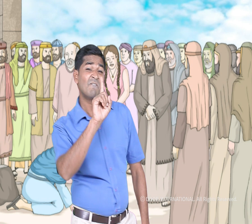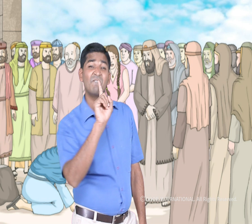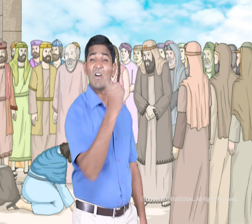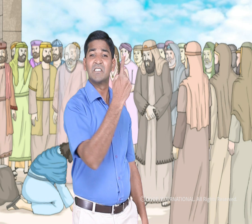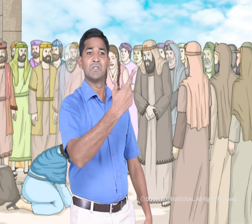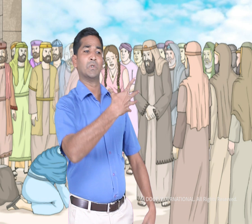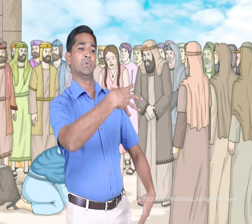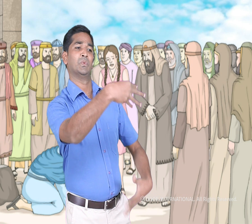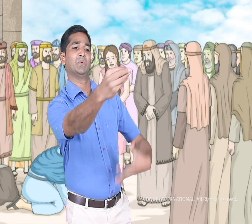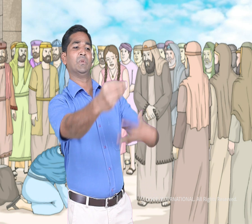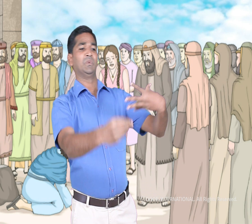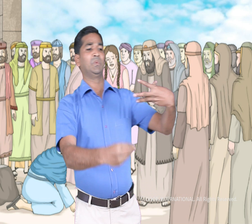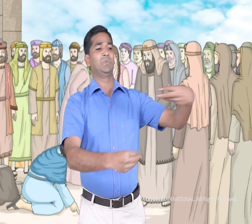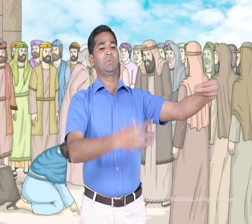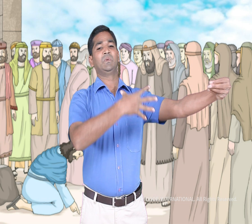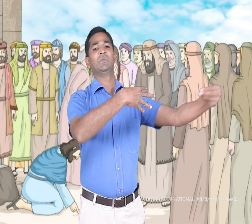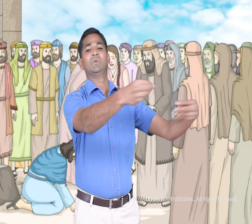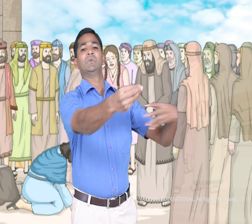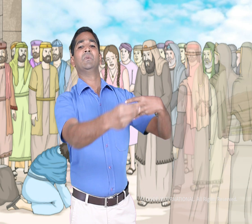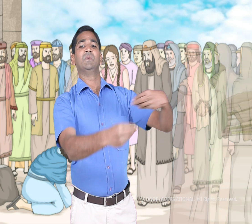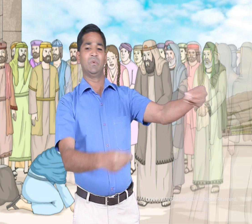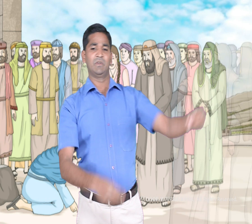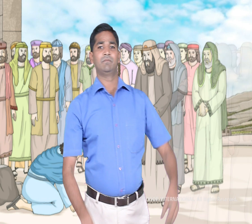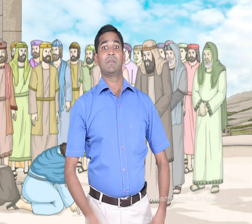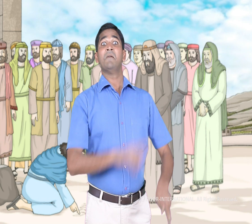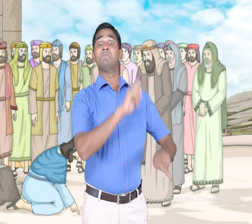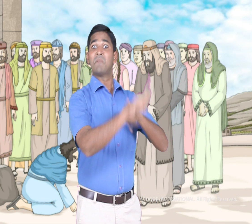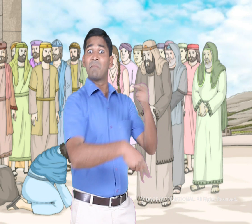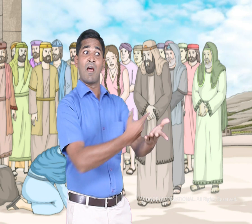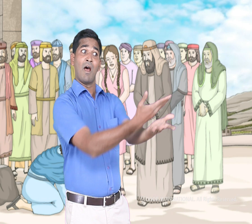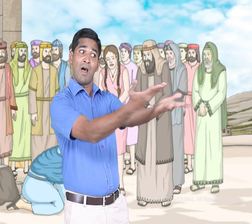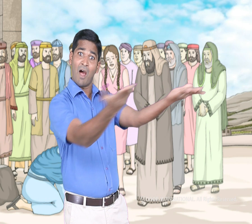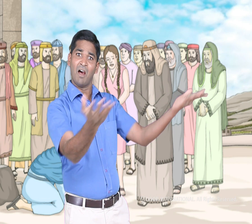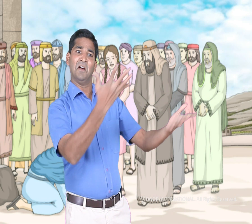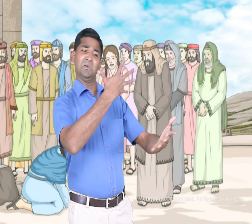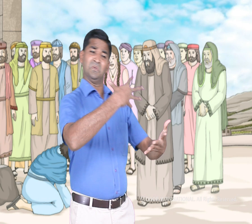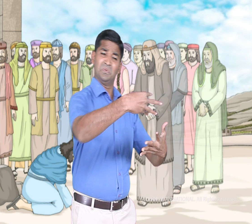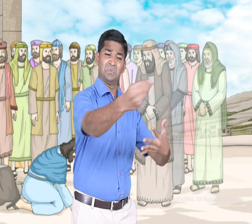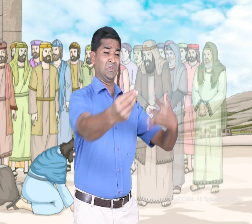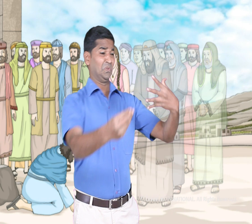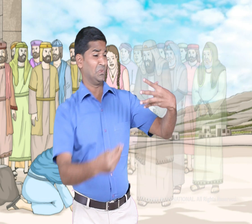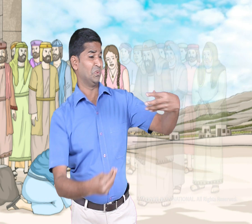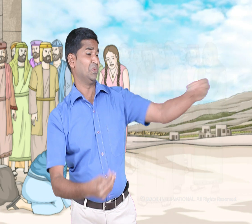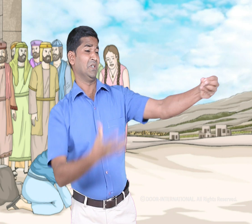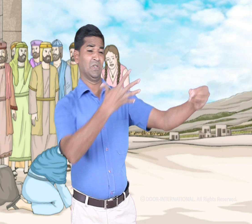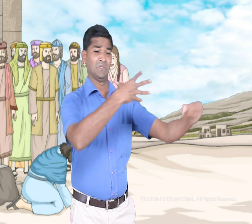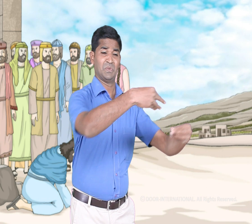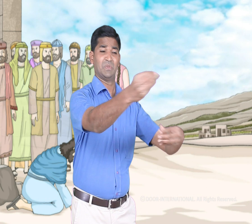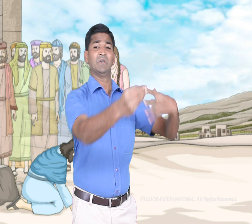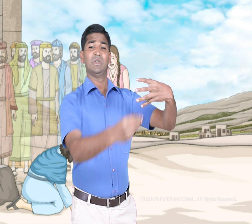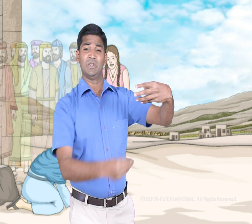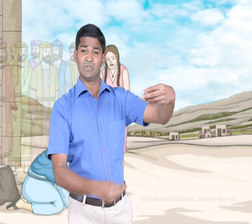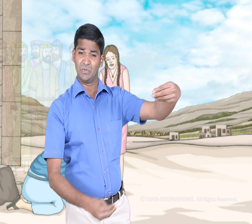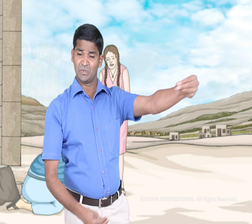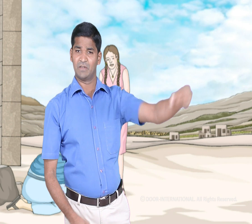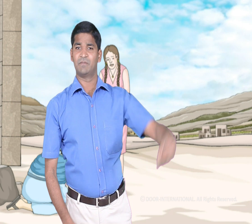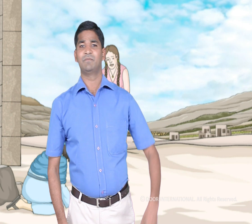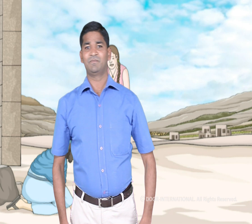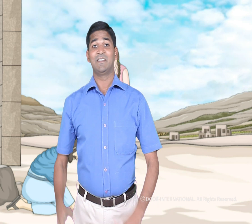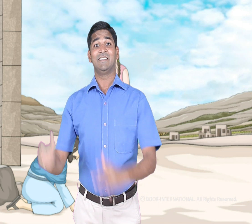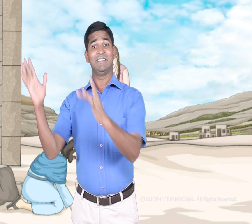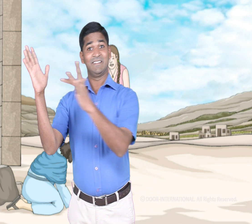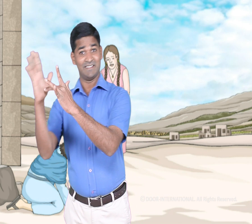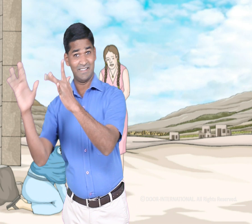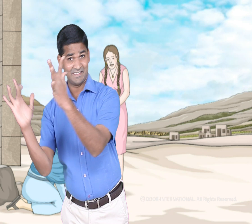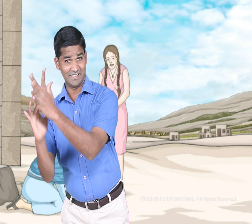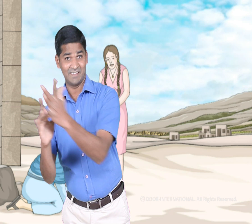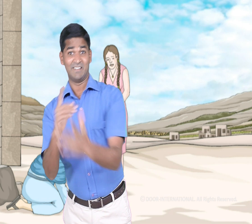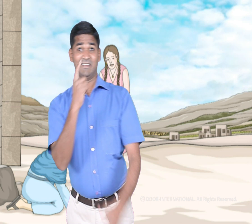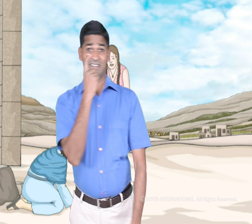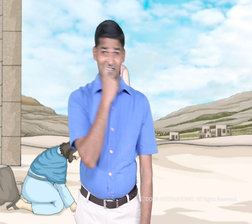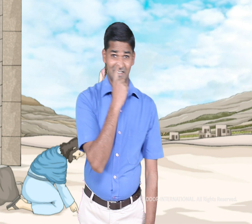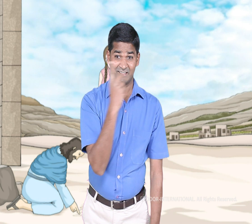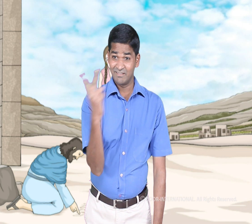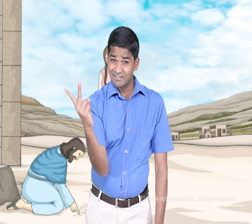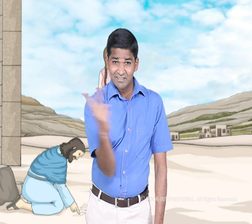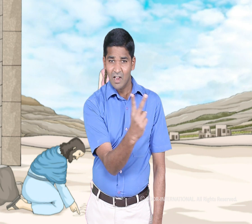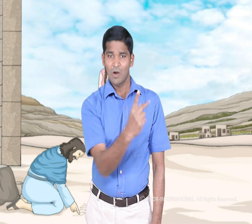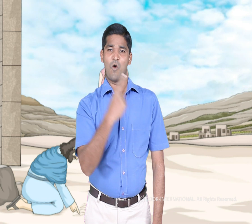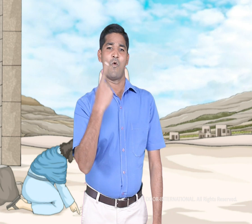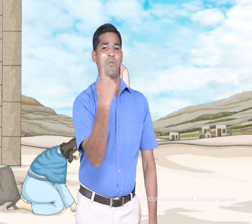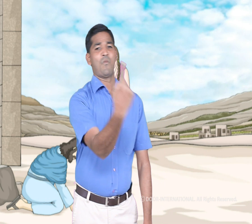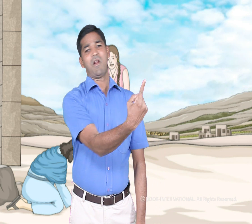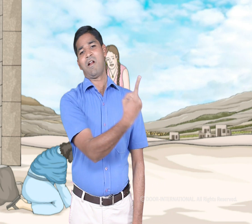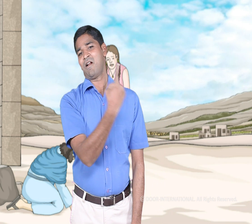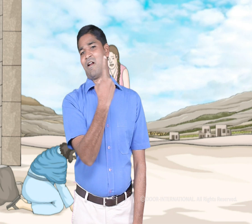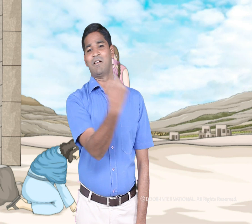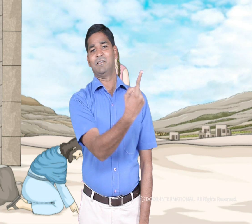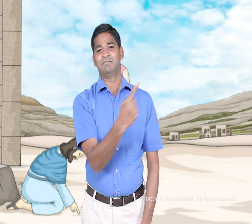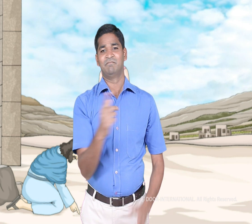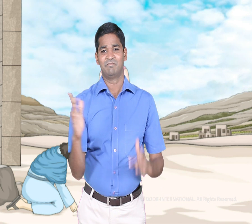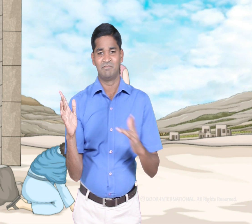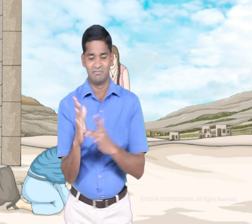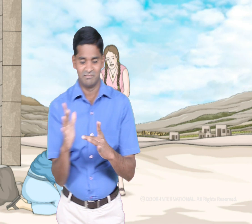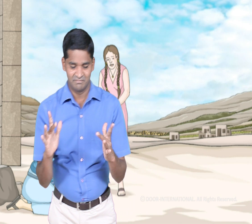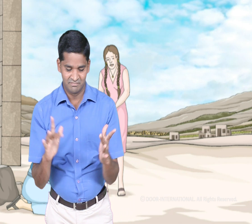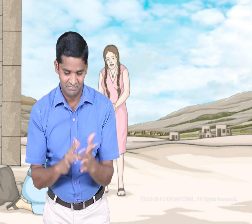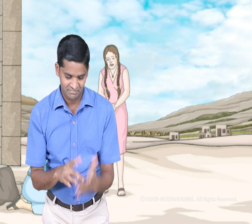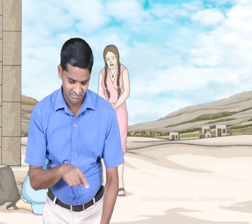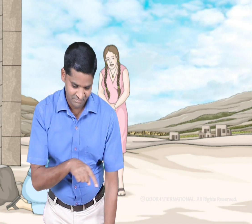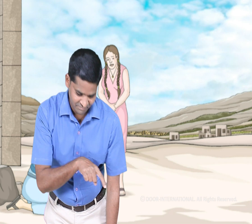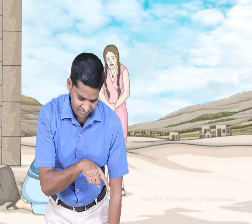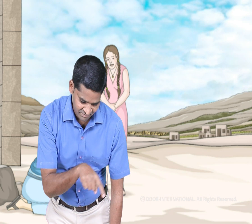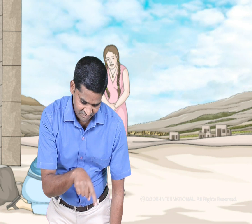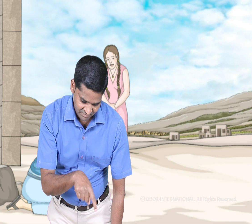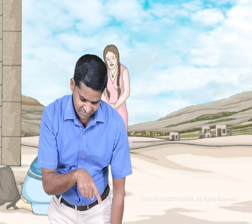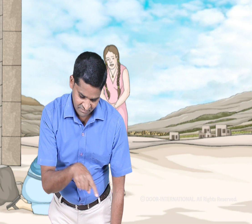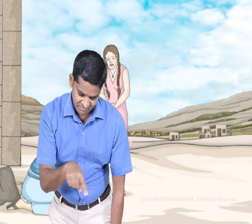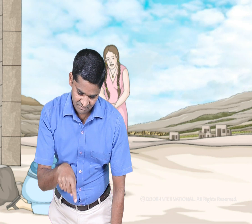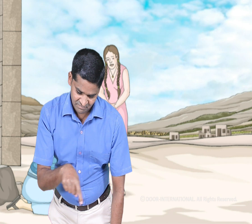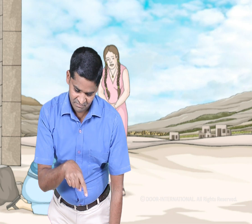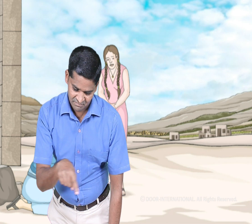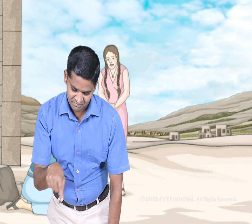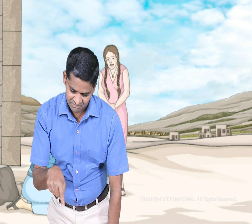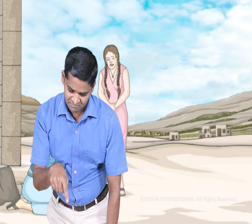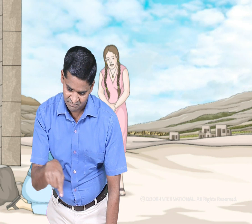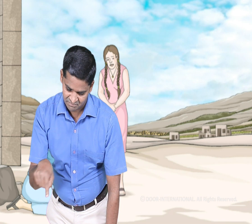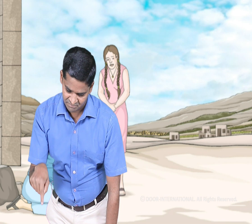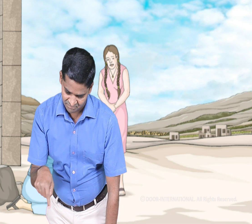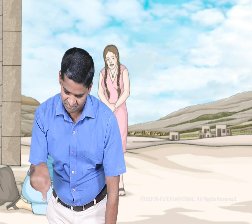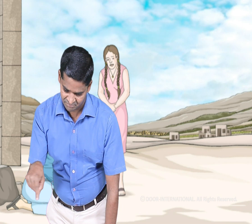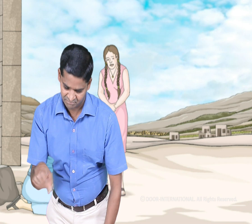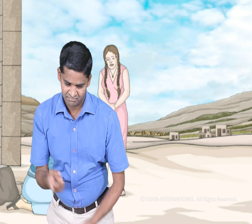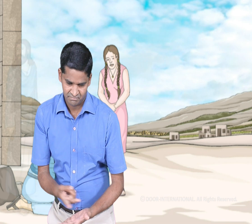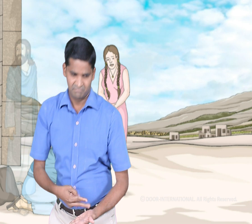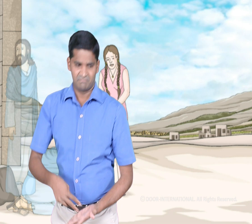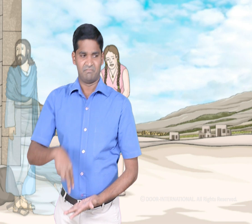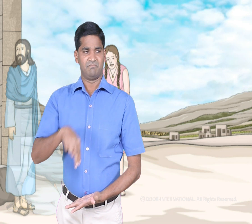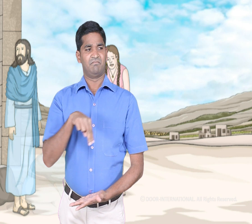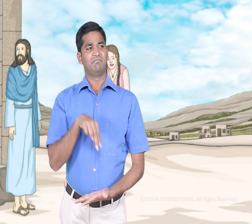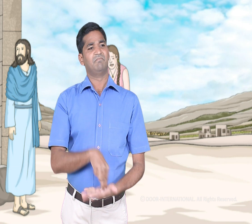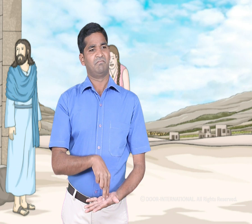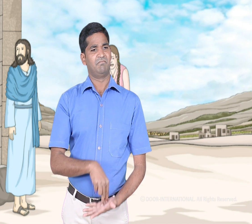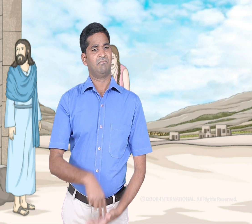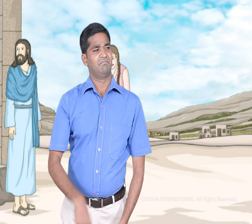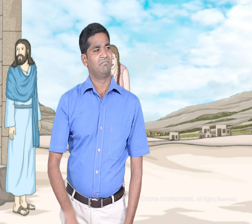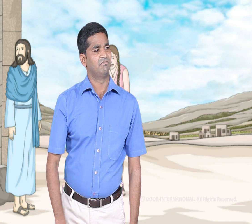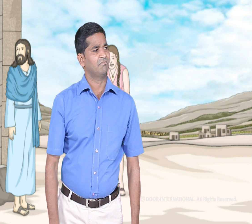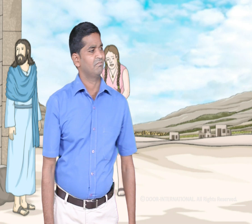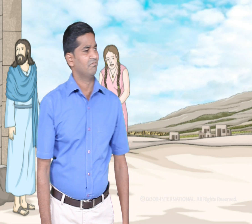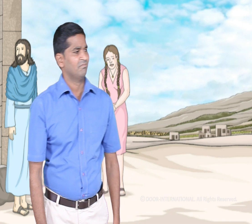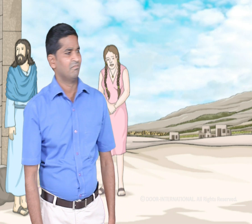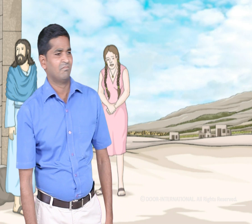When they heard this, they began to go away one by one, beginning with the older ones, until only Jesus was left, with the woman standing there.